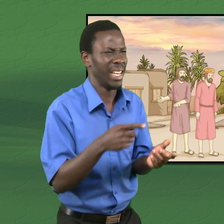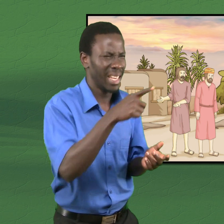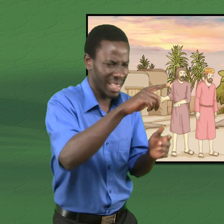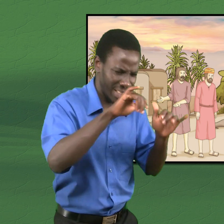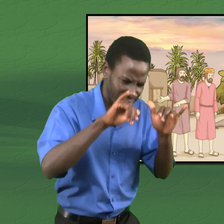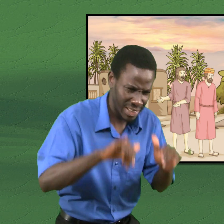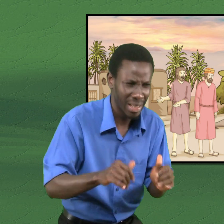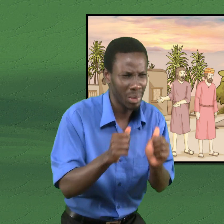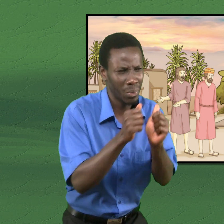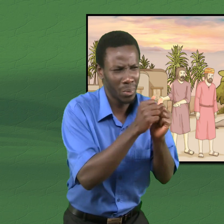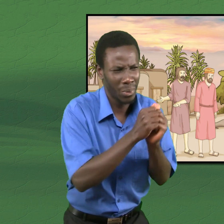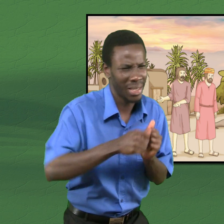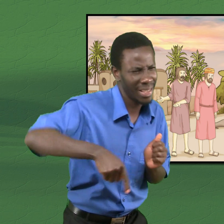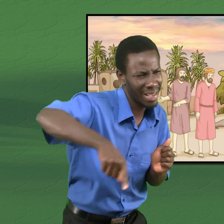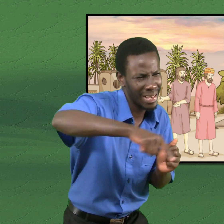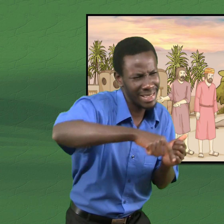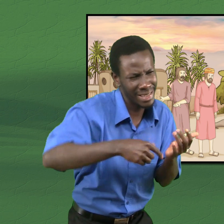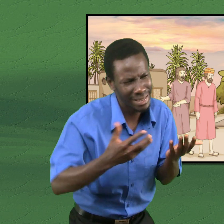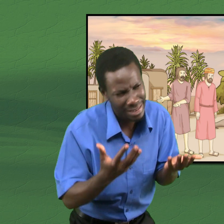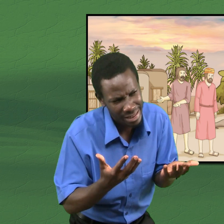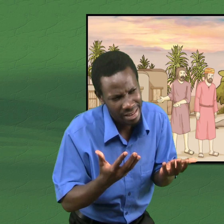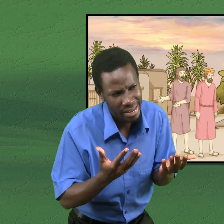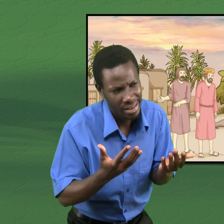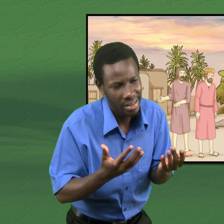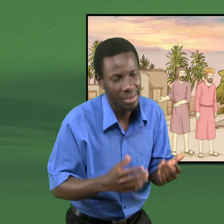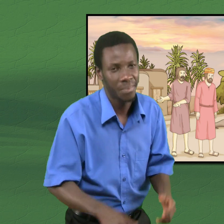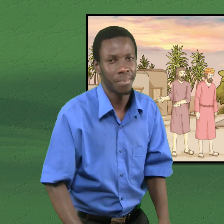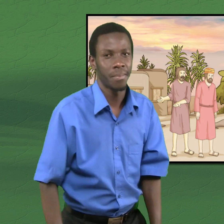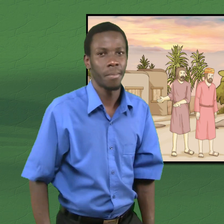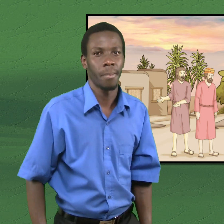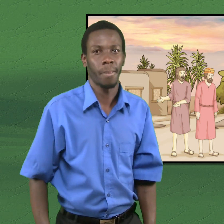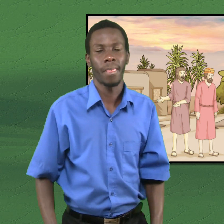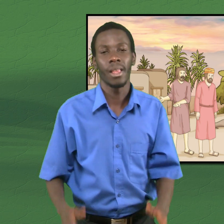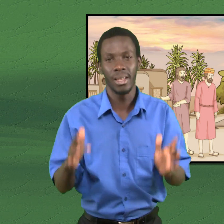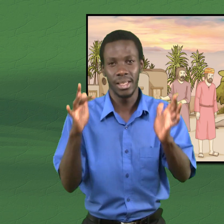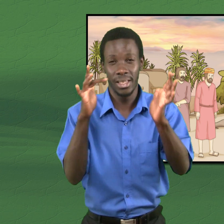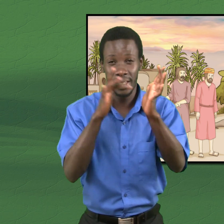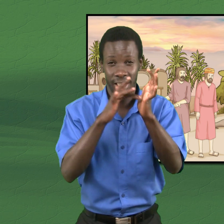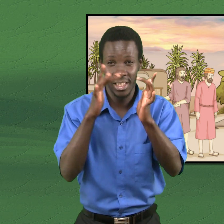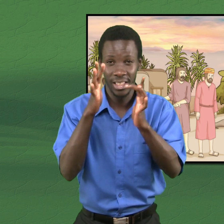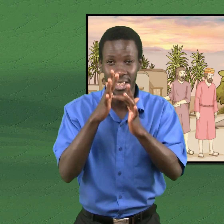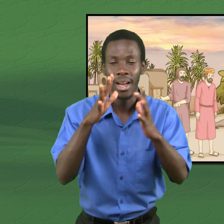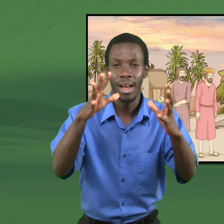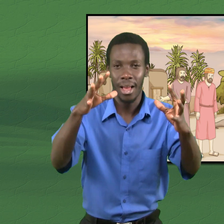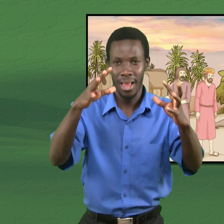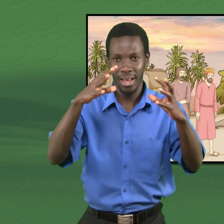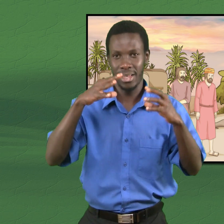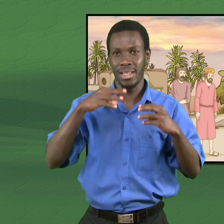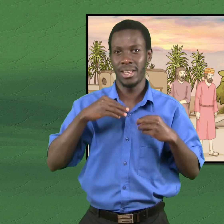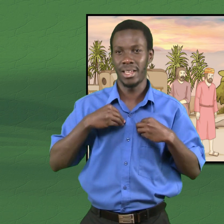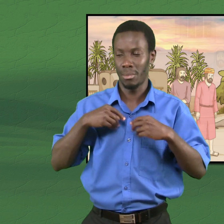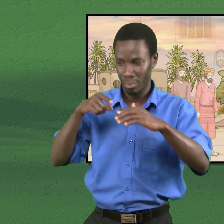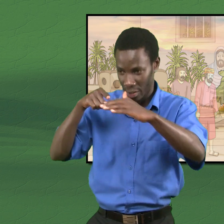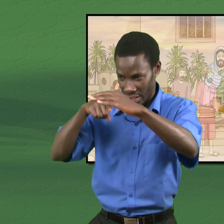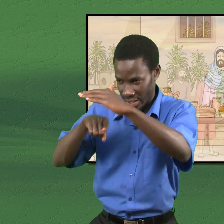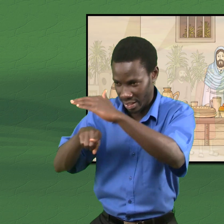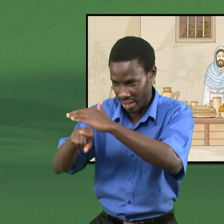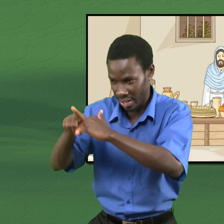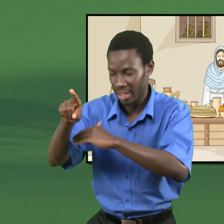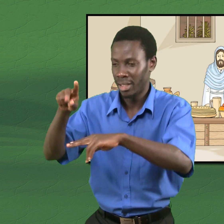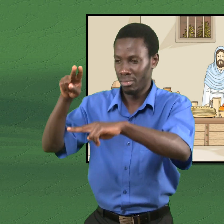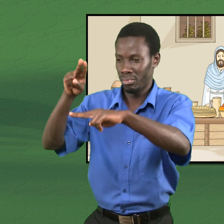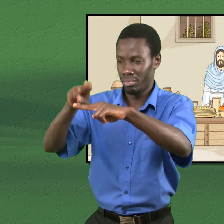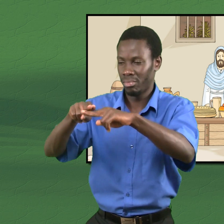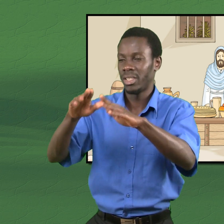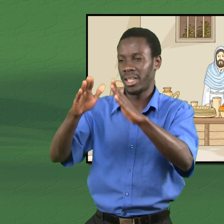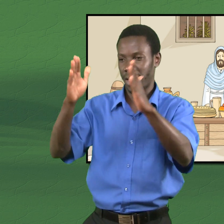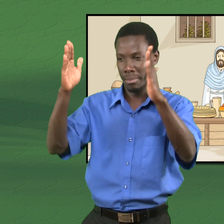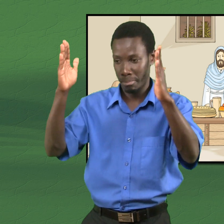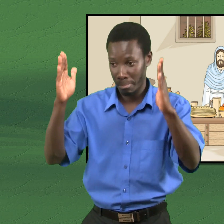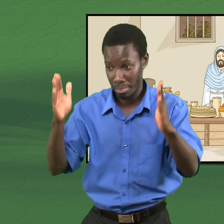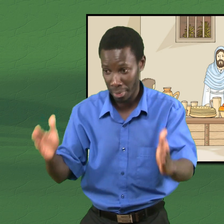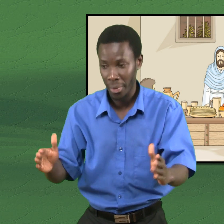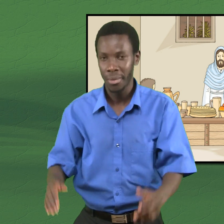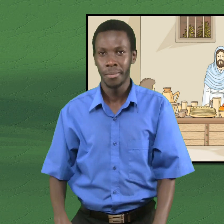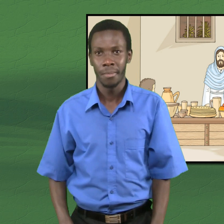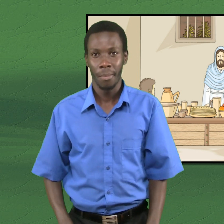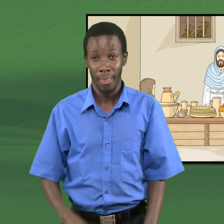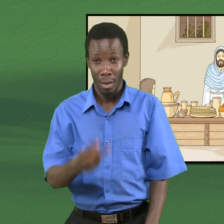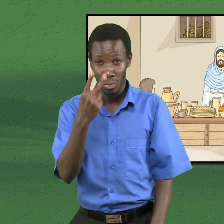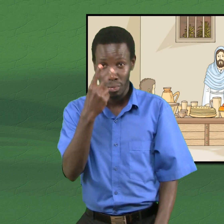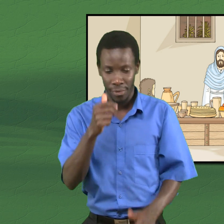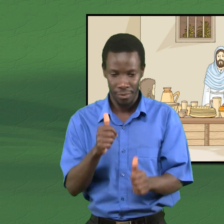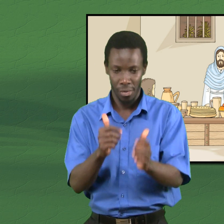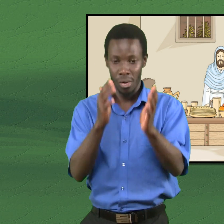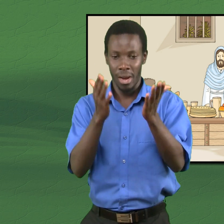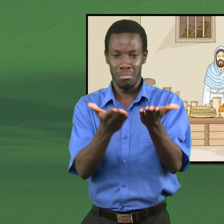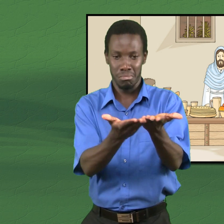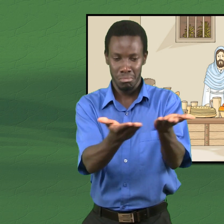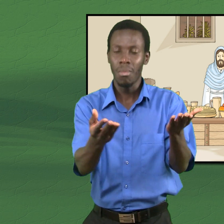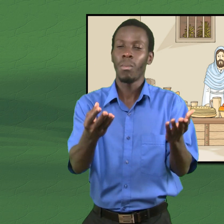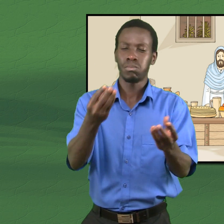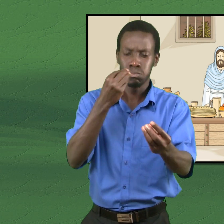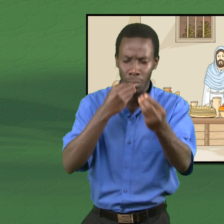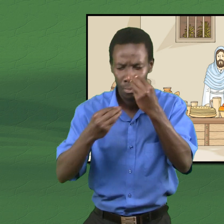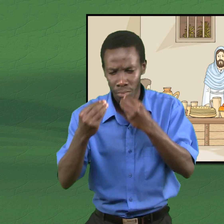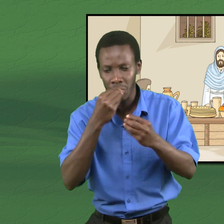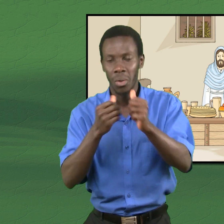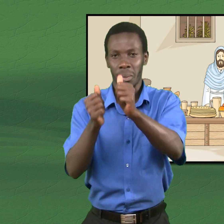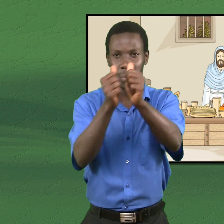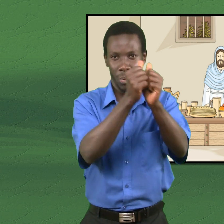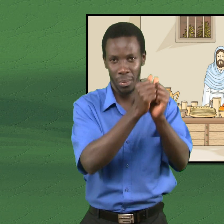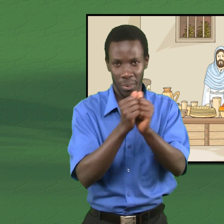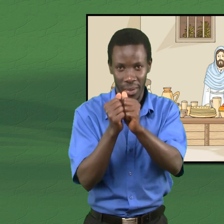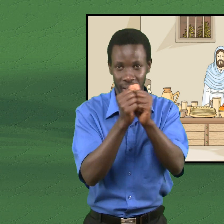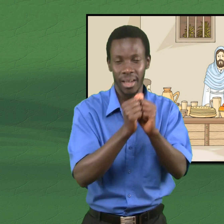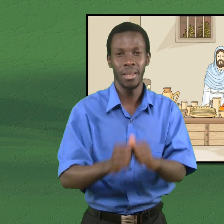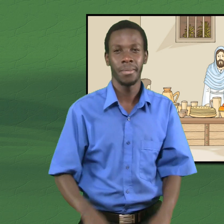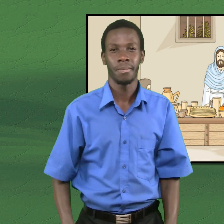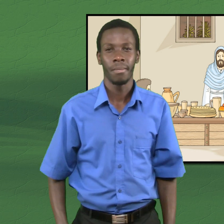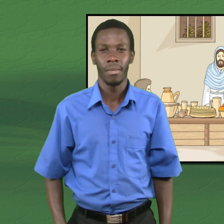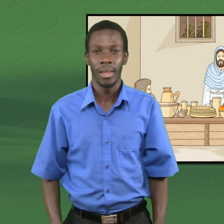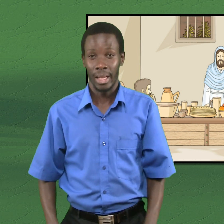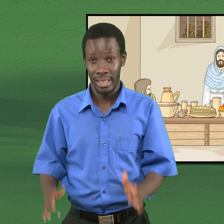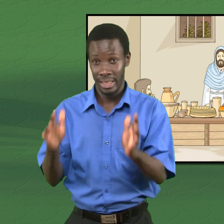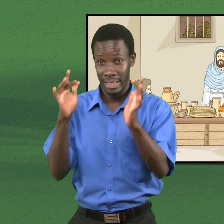So He went in to stay with them.